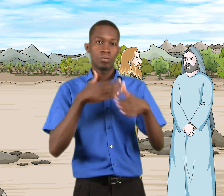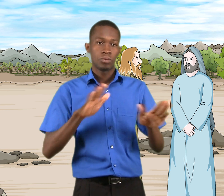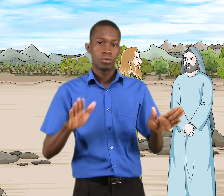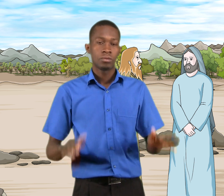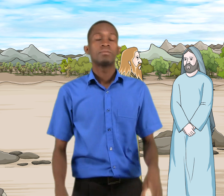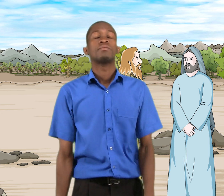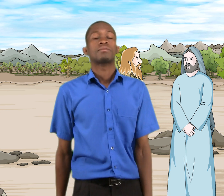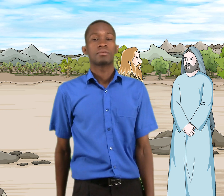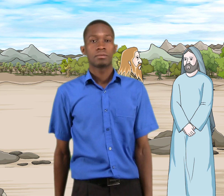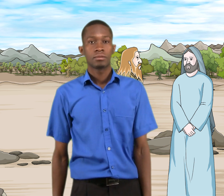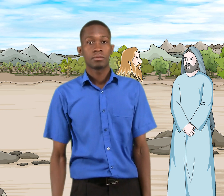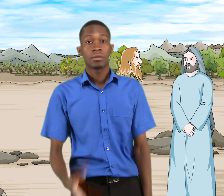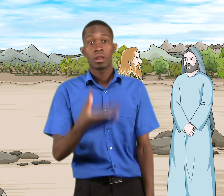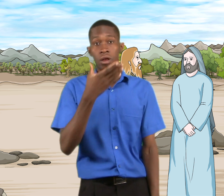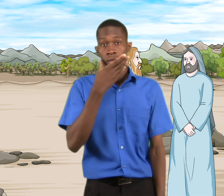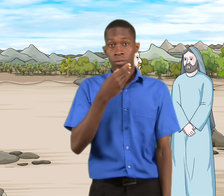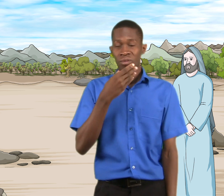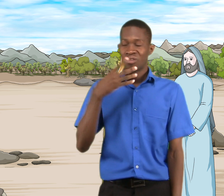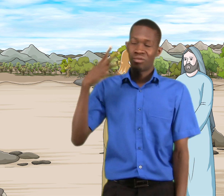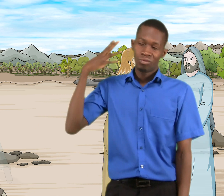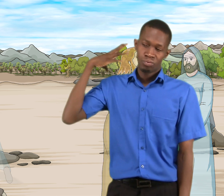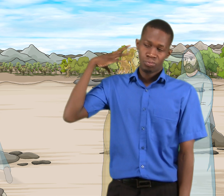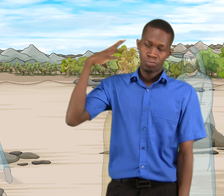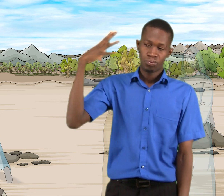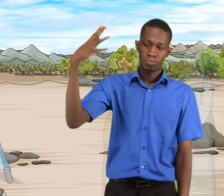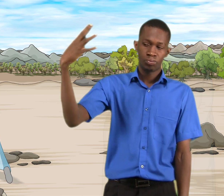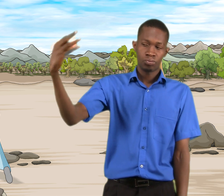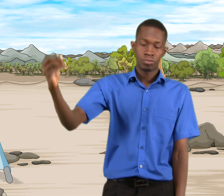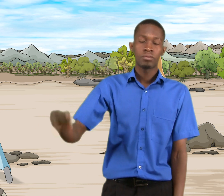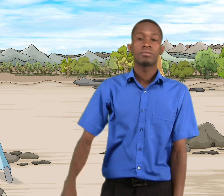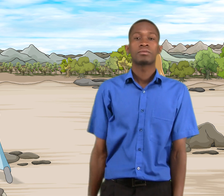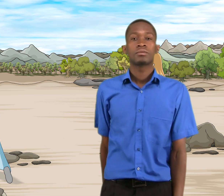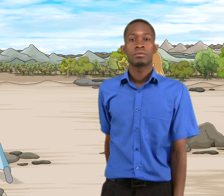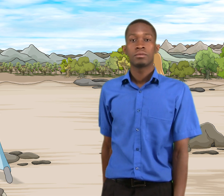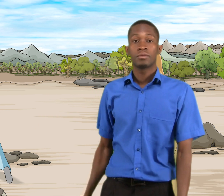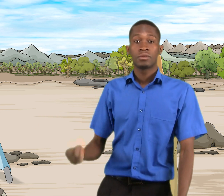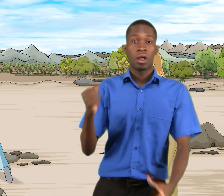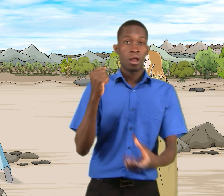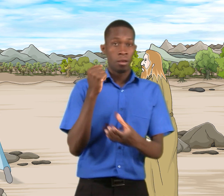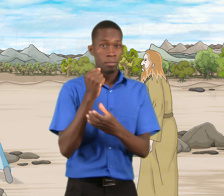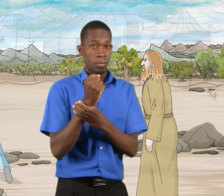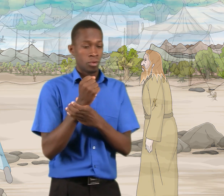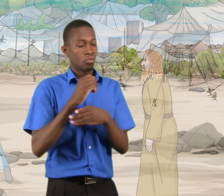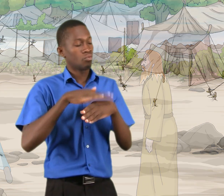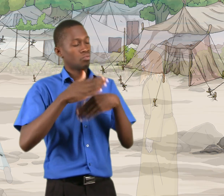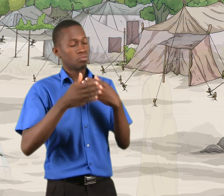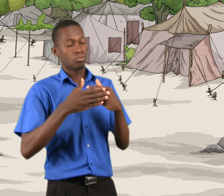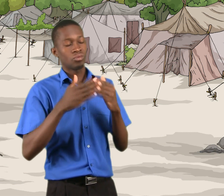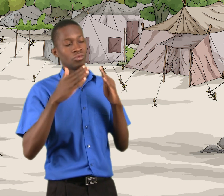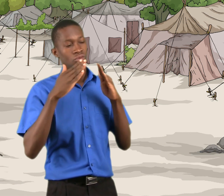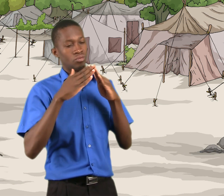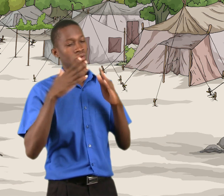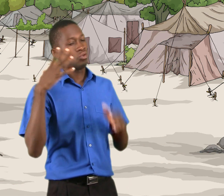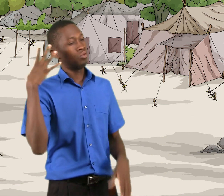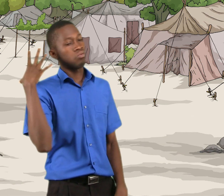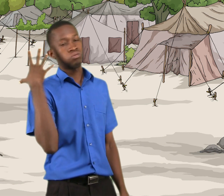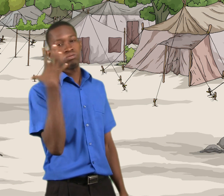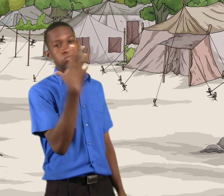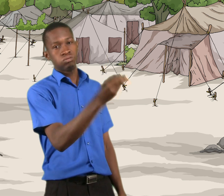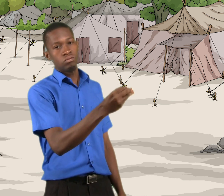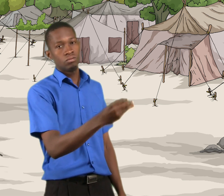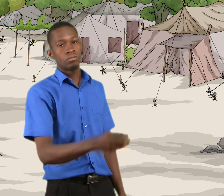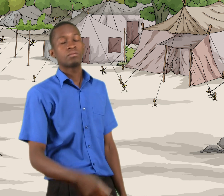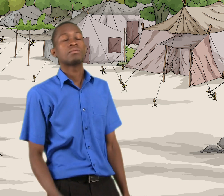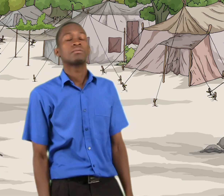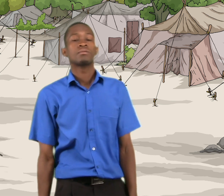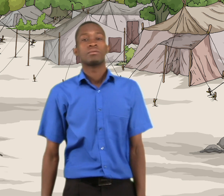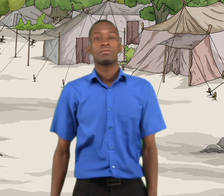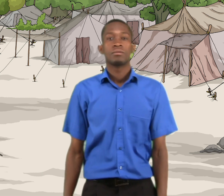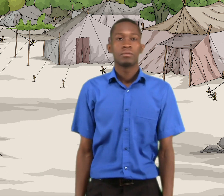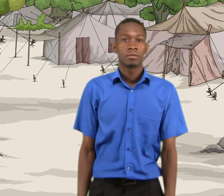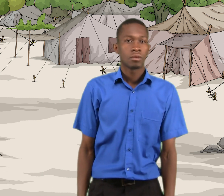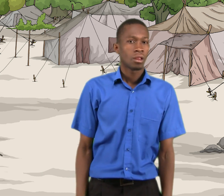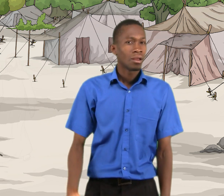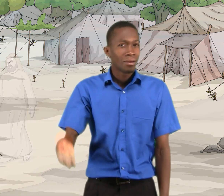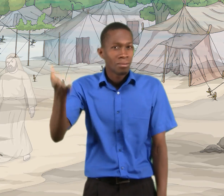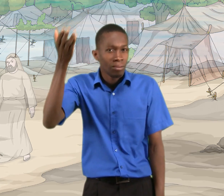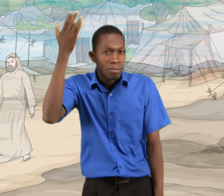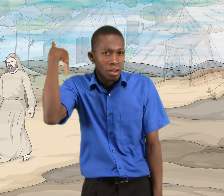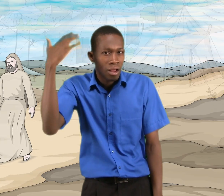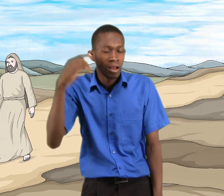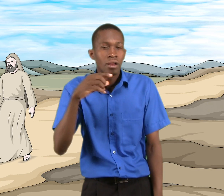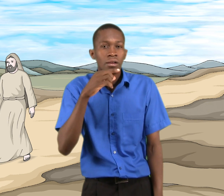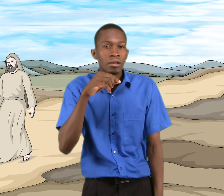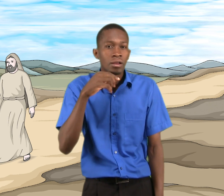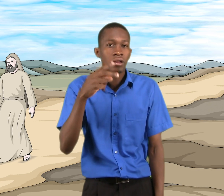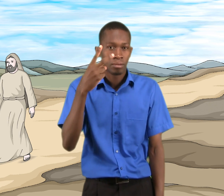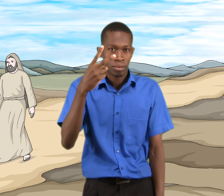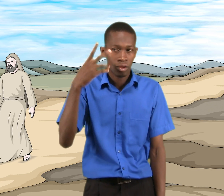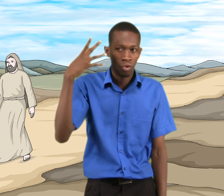When the LORD had finished speaking with Abraham, He departed, and Abraham returned home.